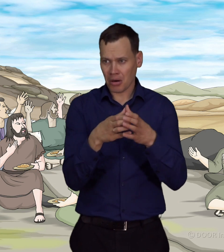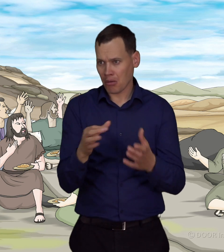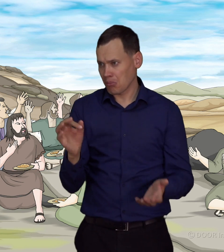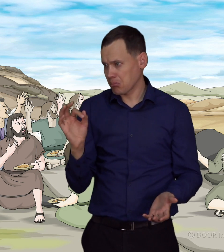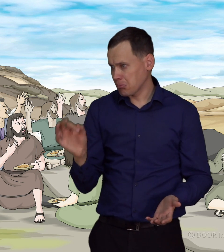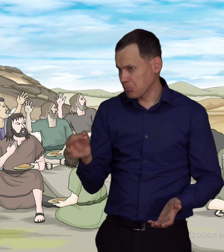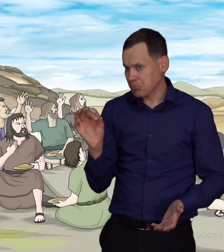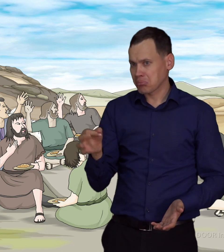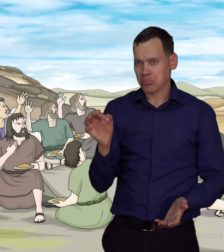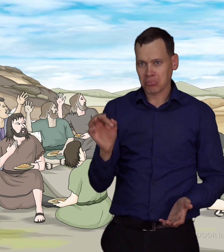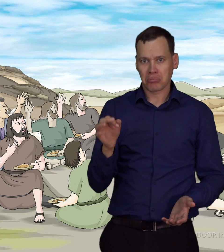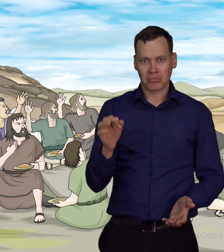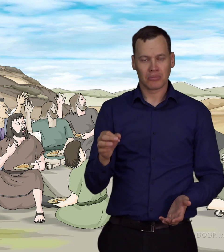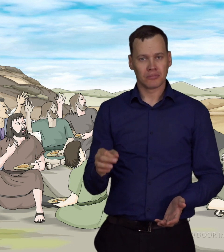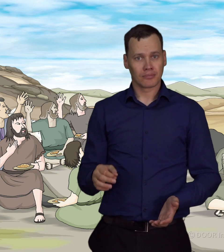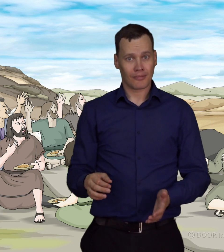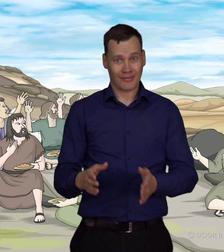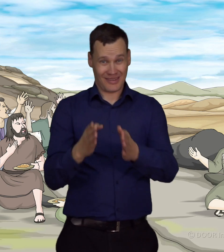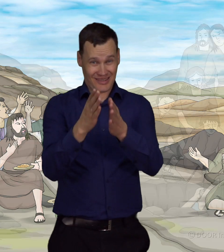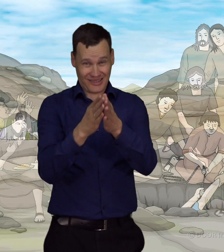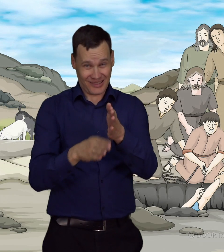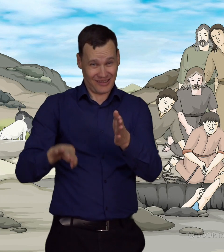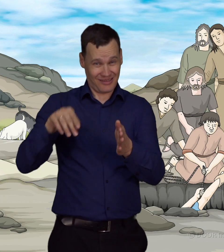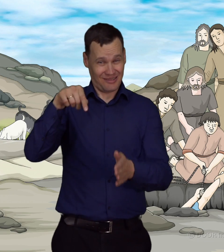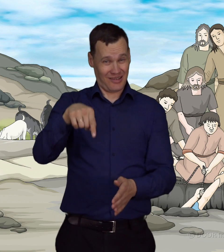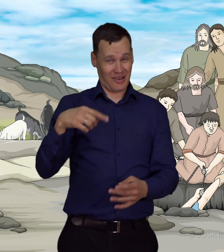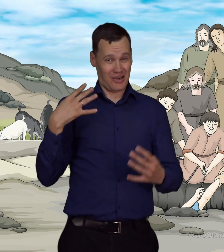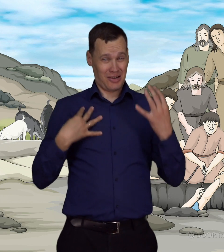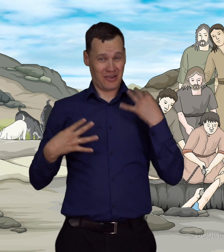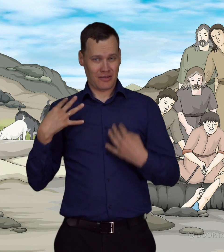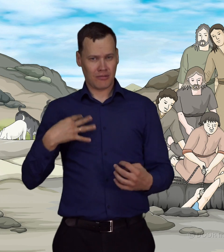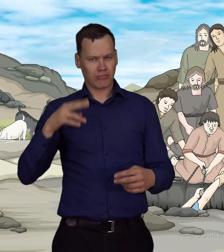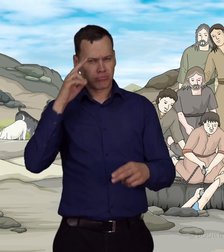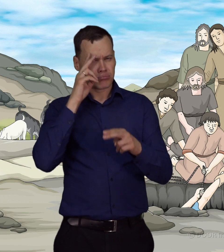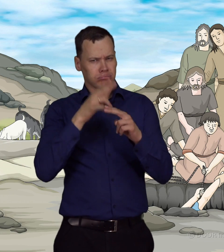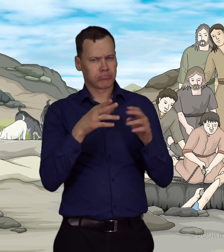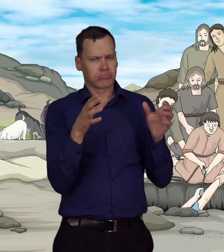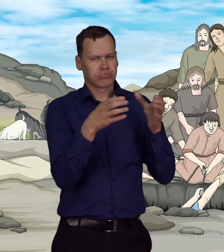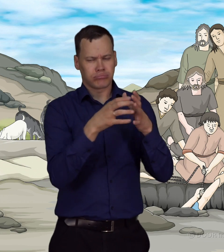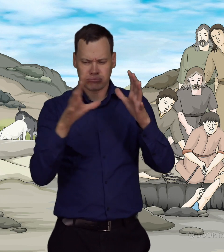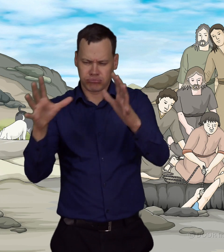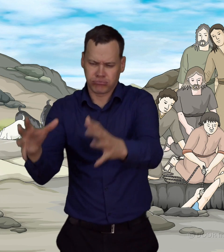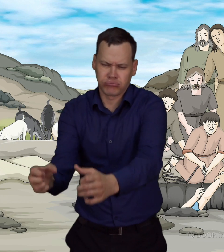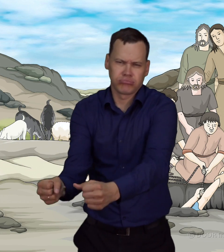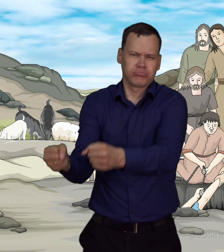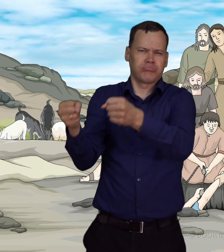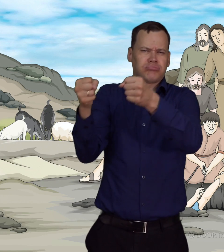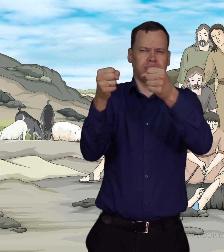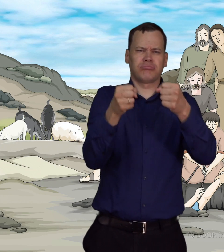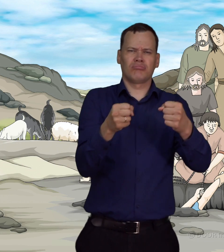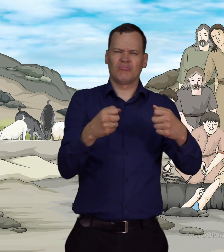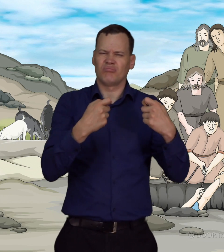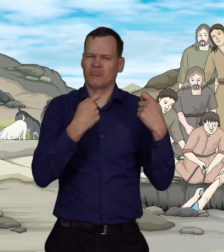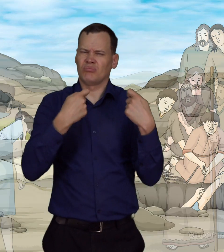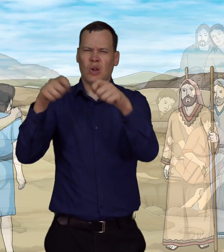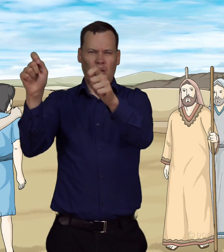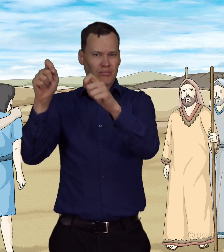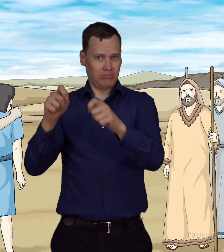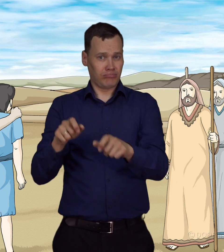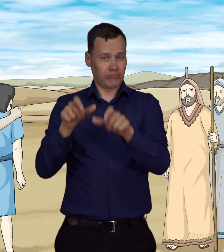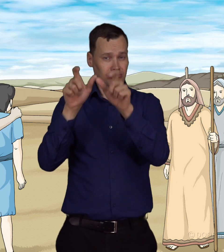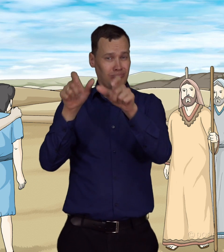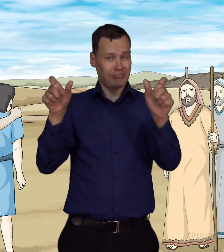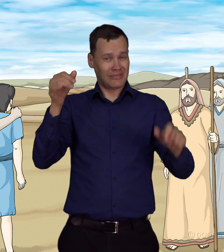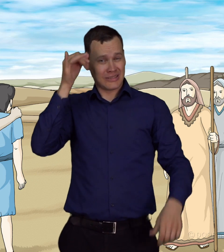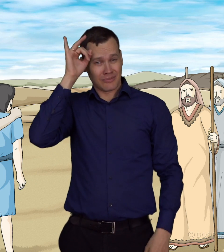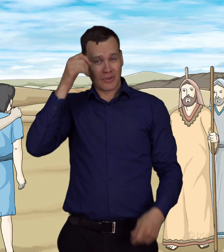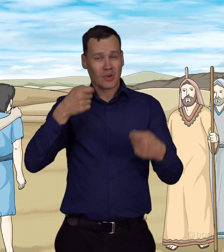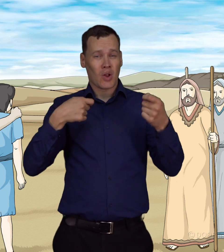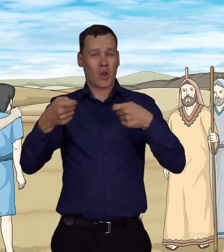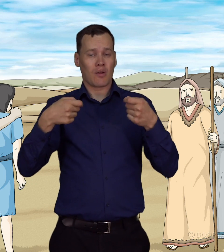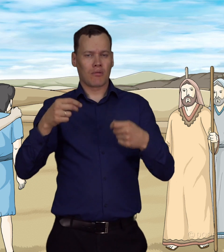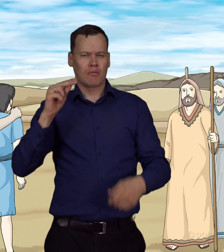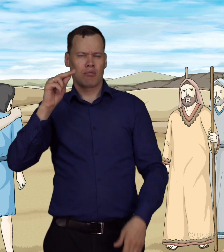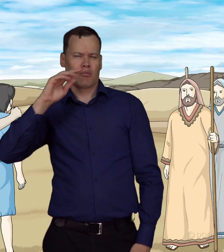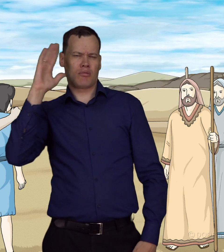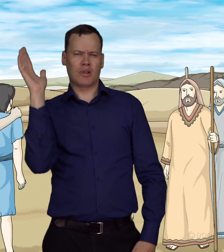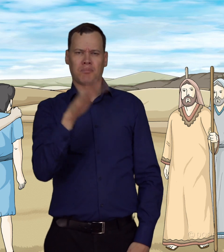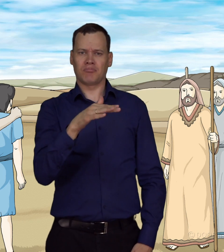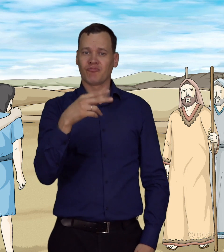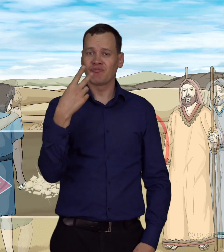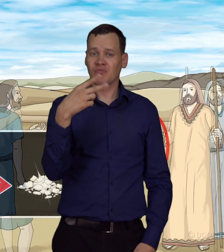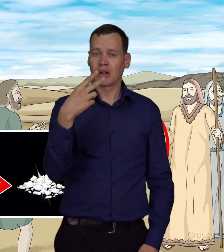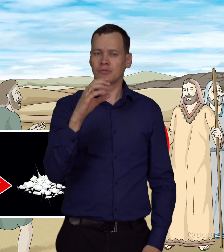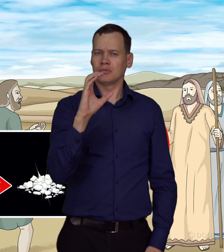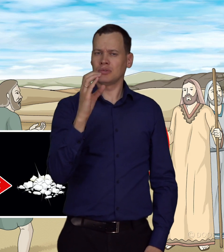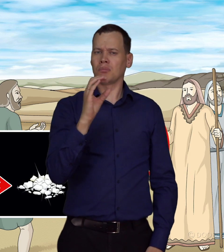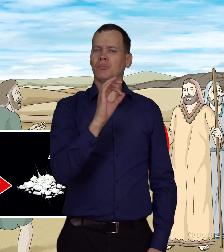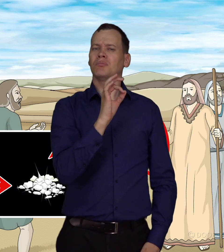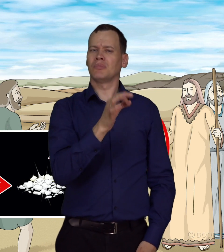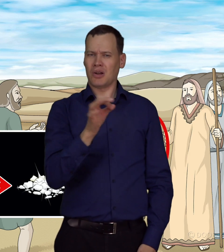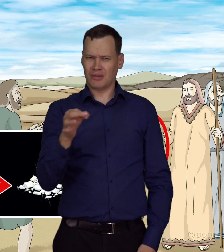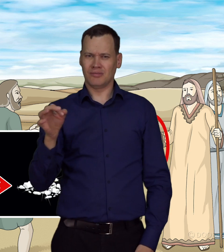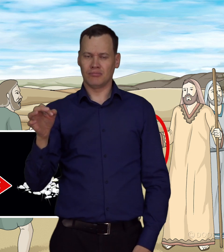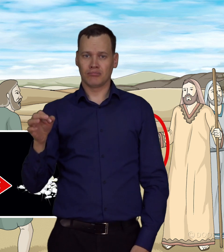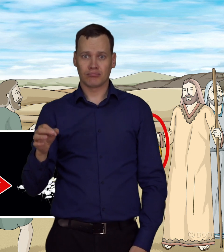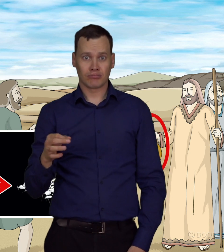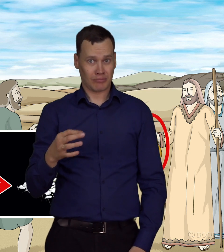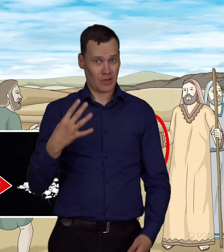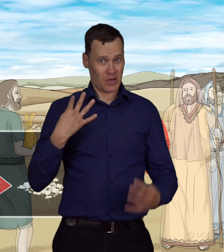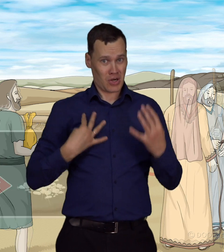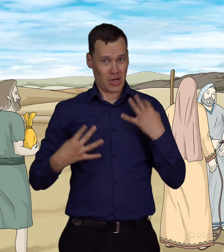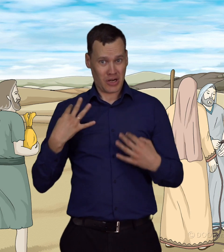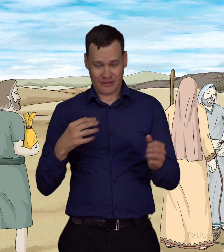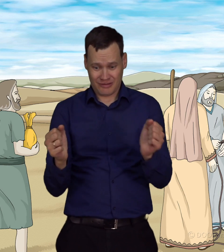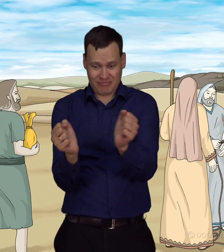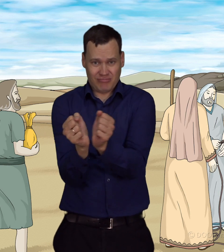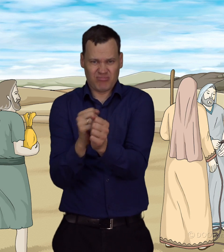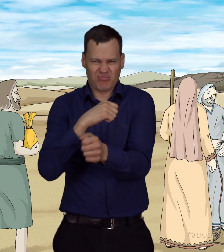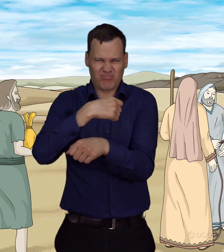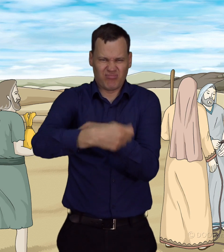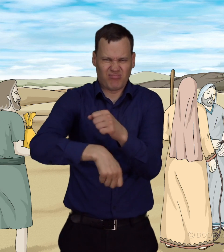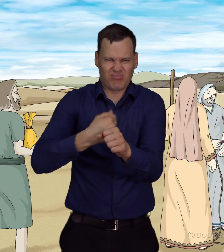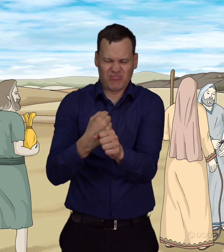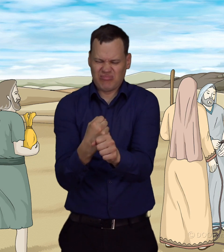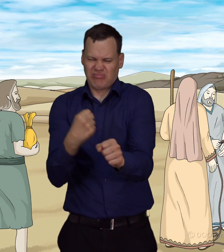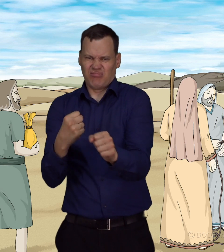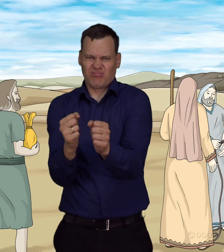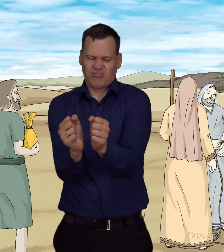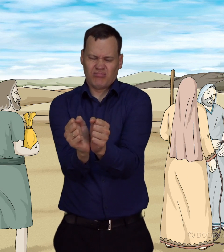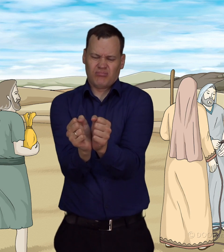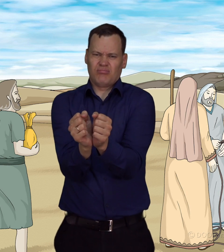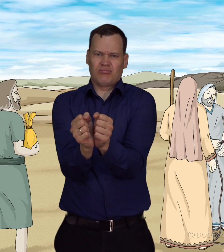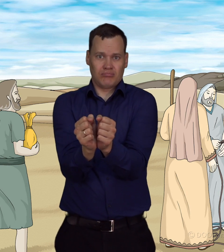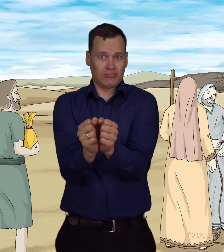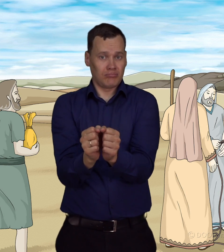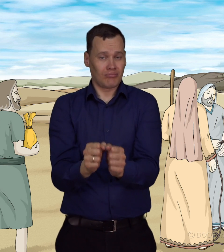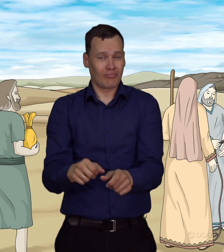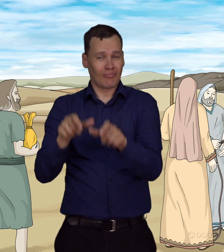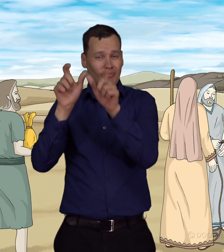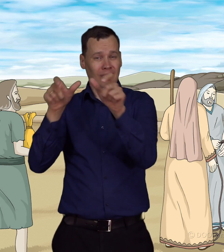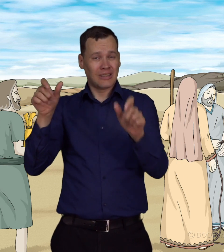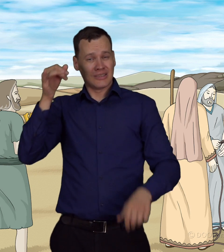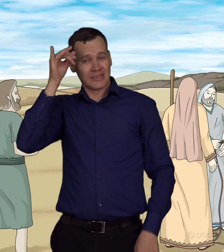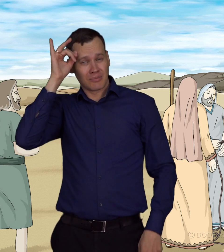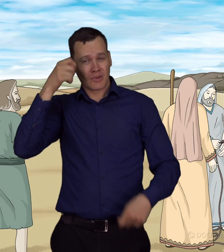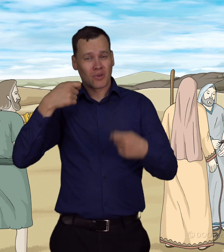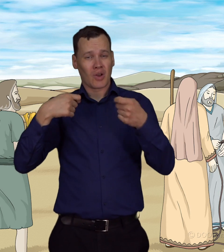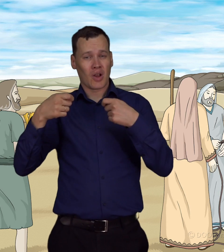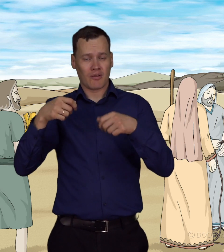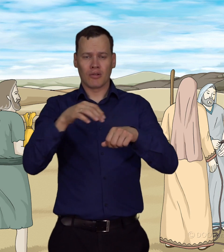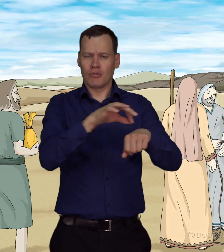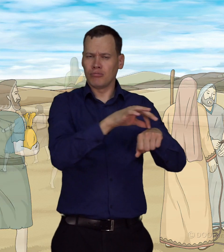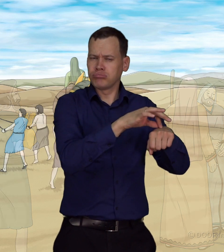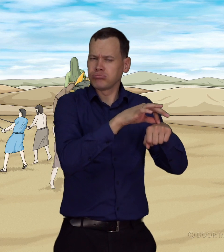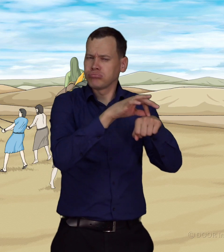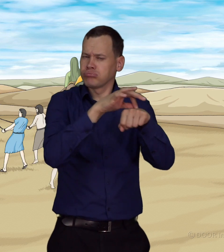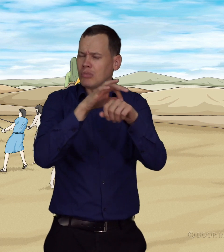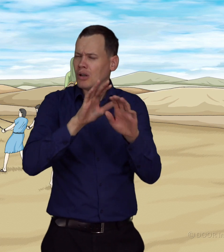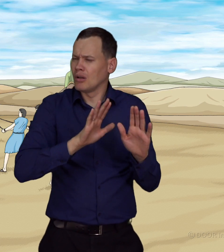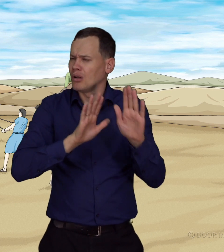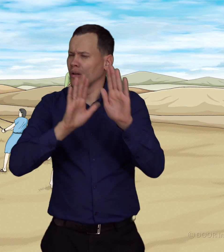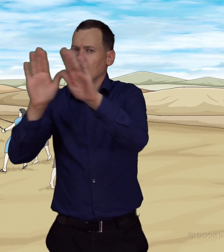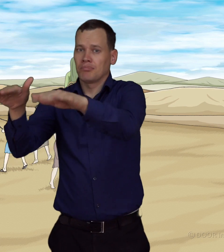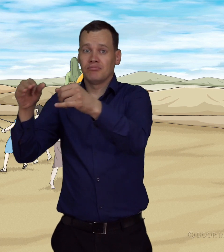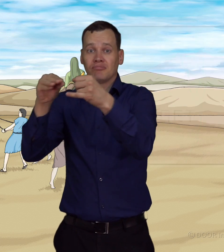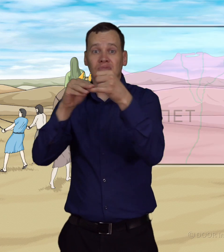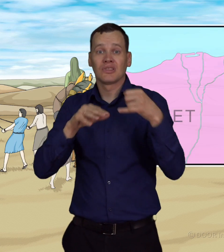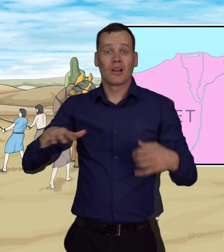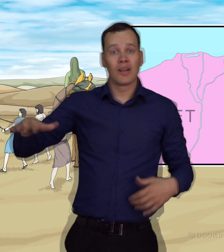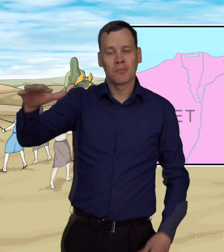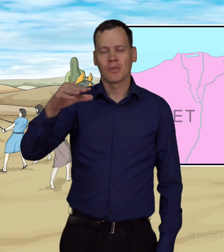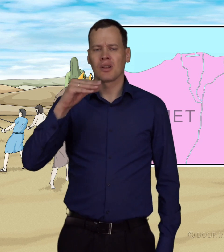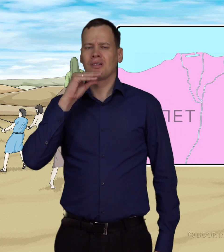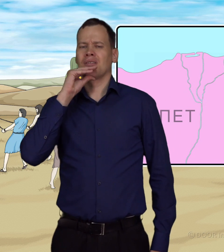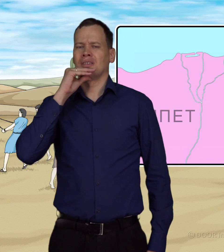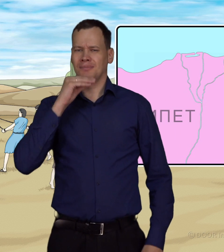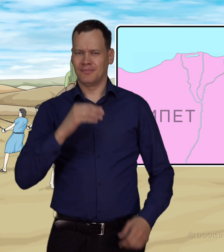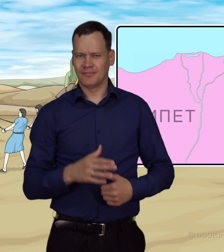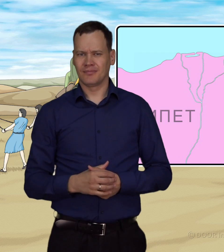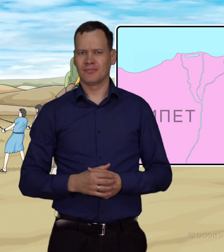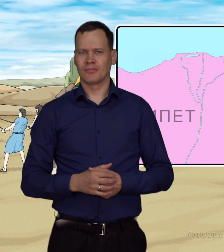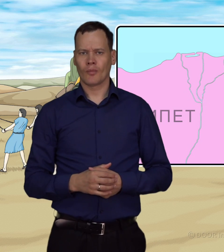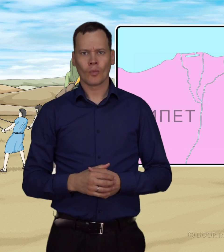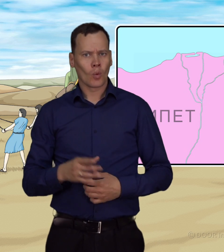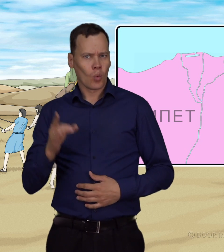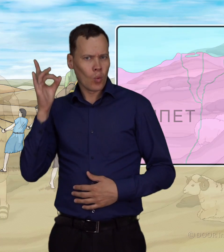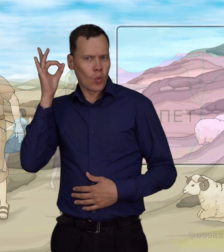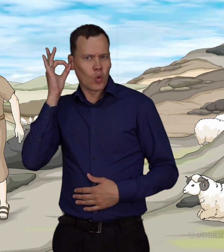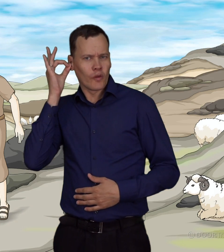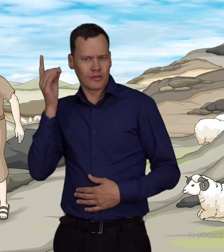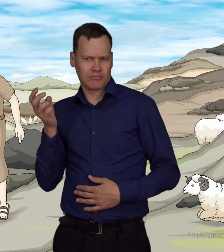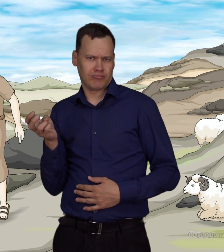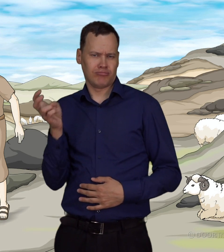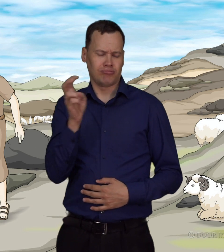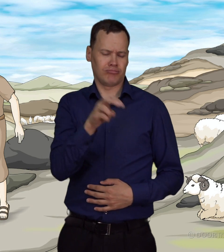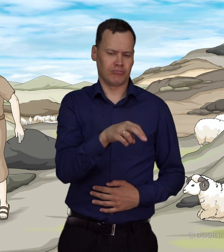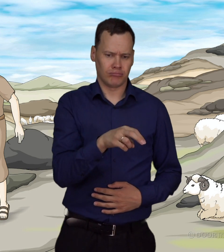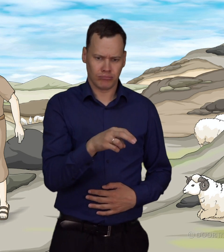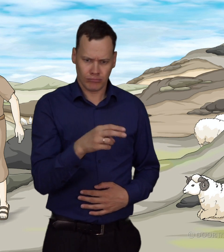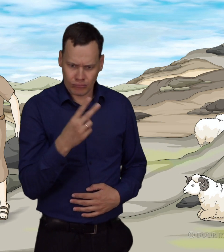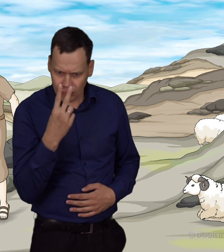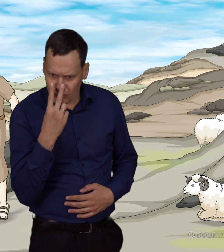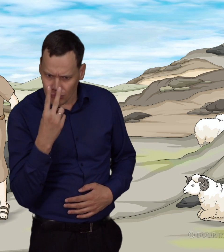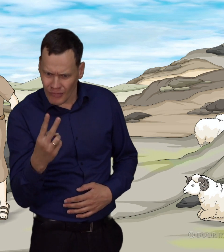So when the Midianite traders passed by, his brothers pulled Joseph out of the pit and sold him for twenty shekels of silver to the Ishmaelites, who took him to Egypt.